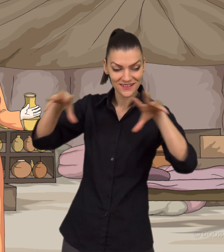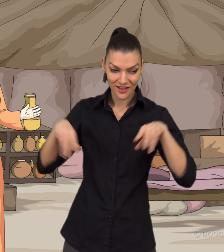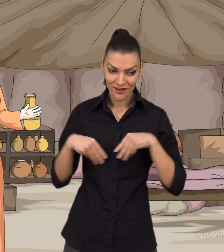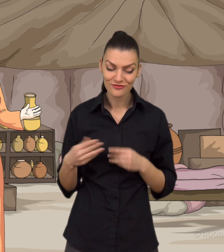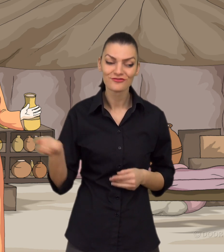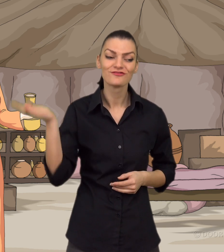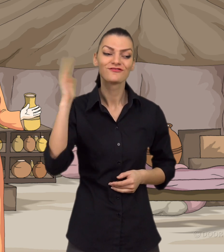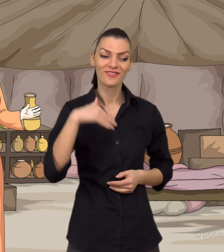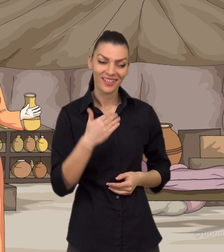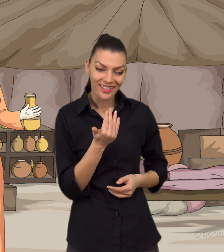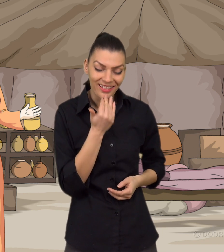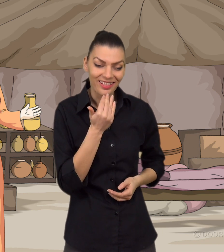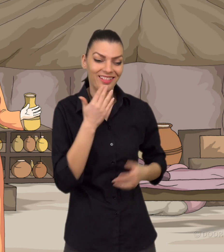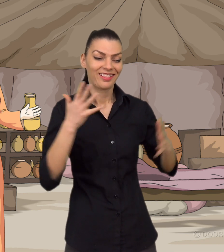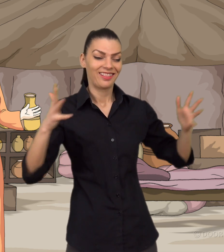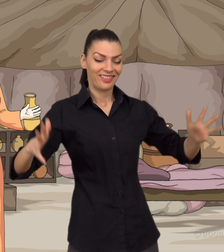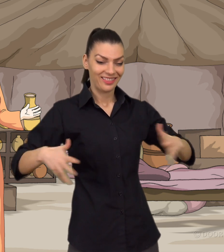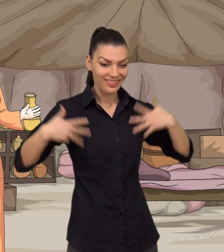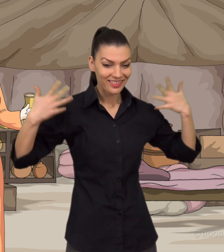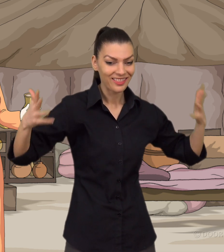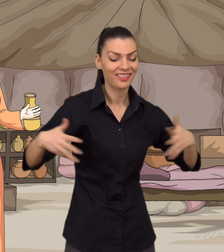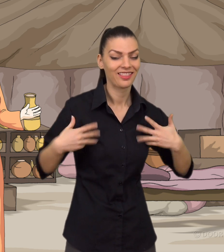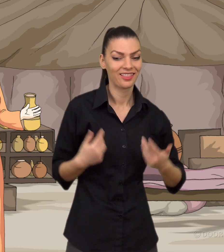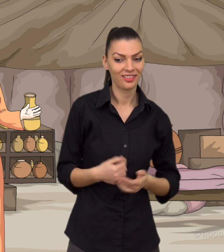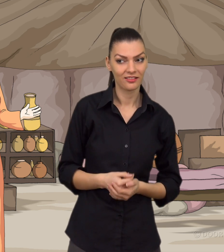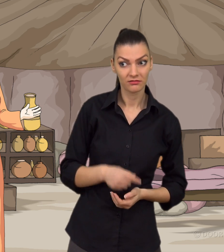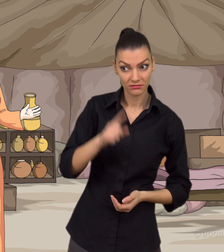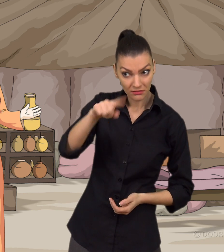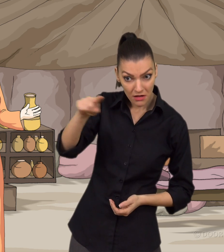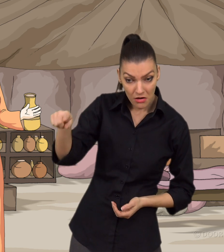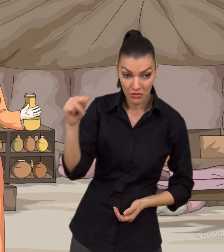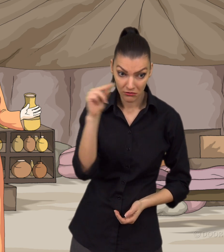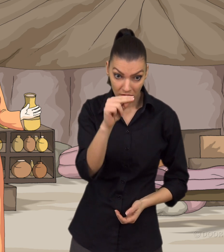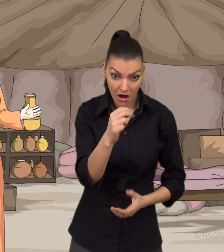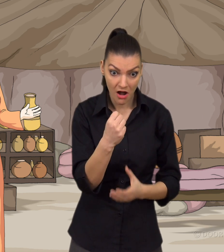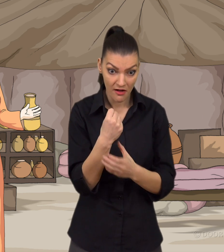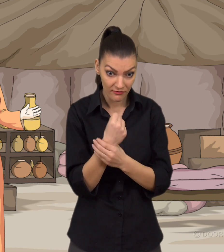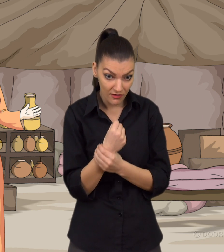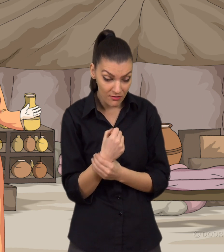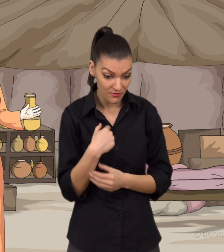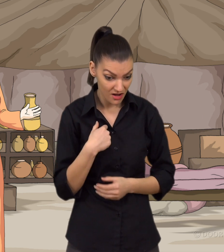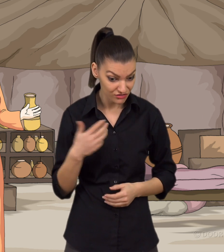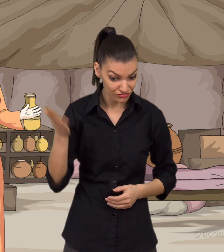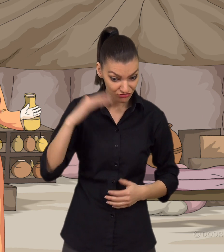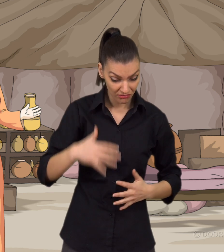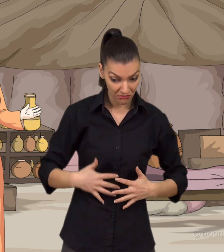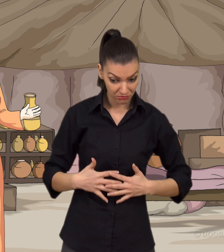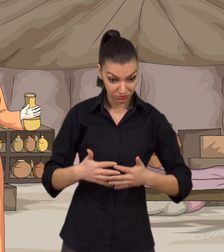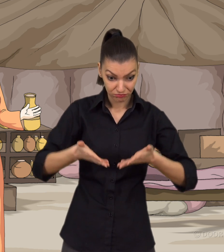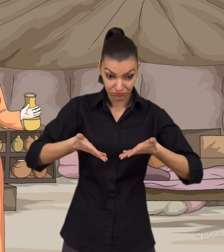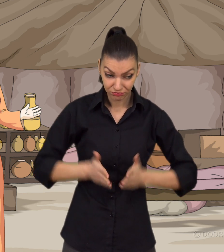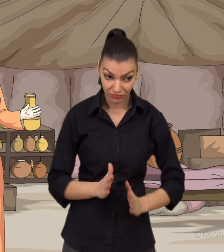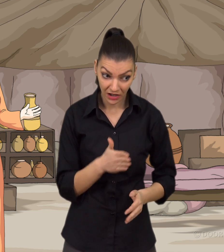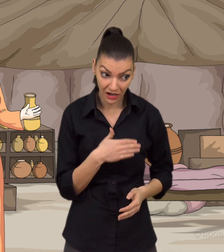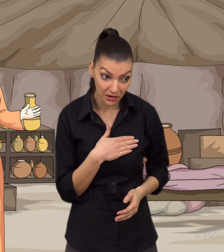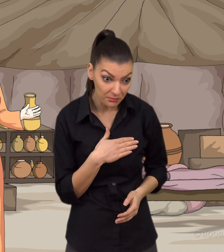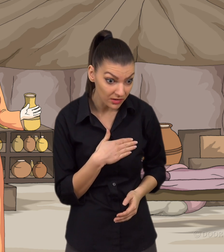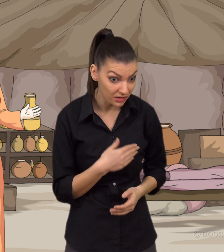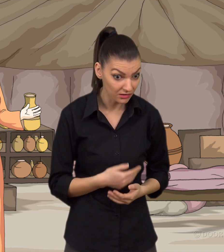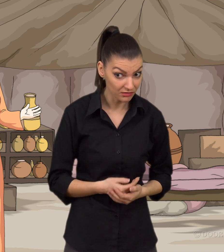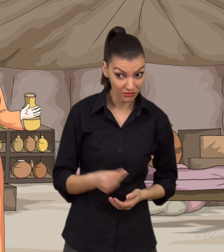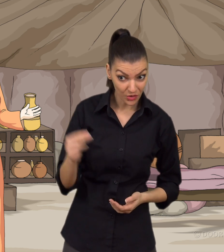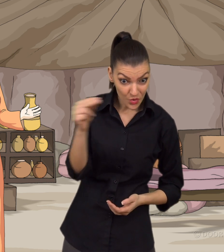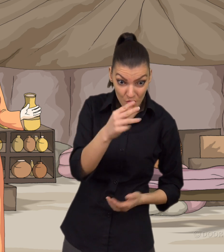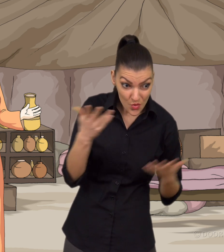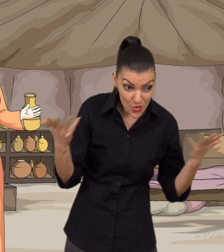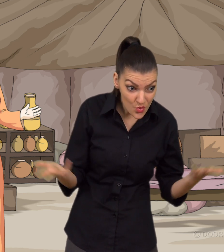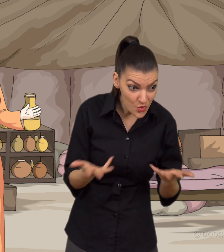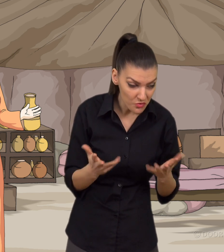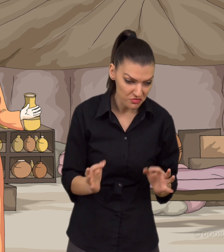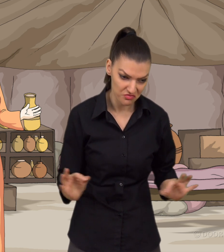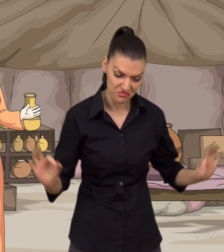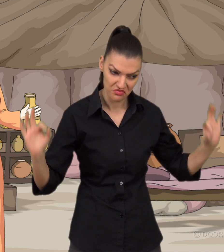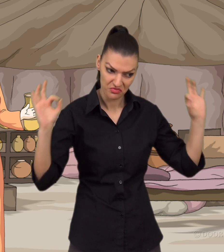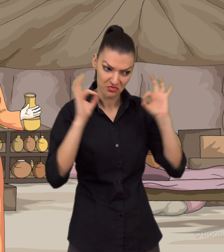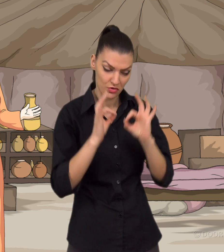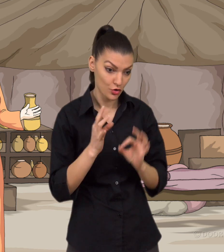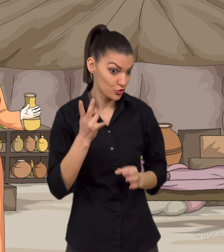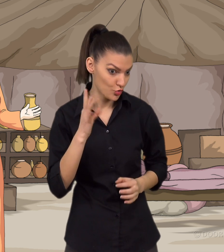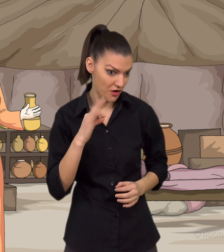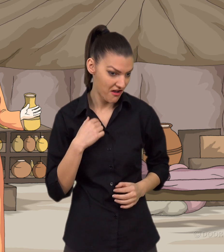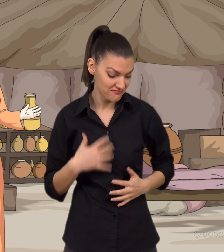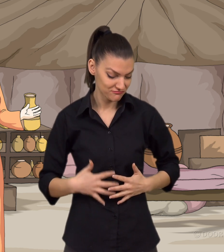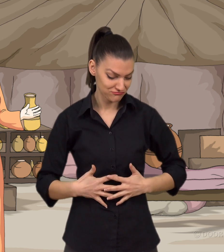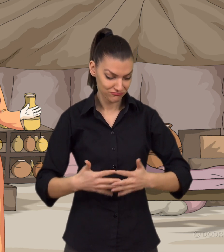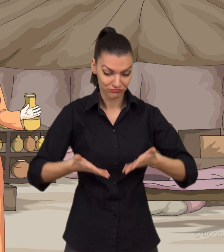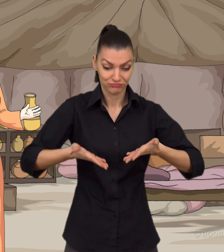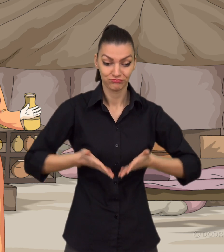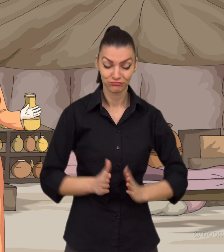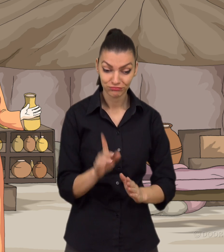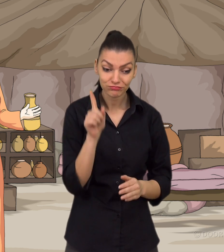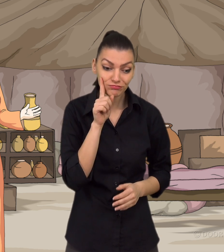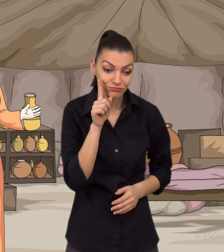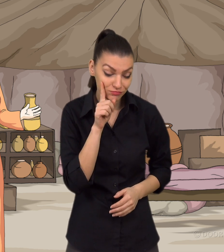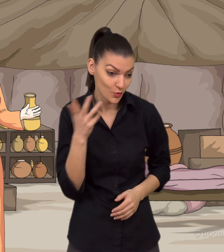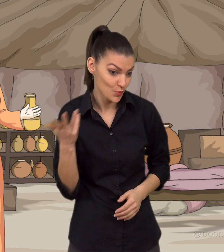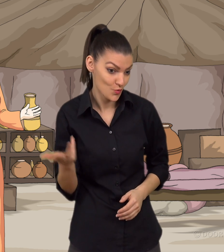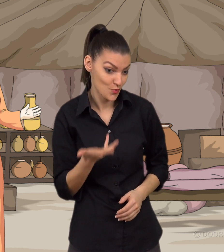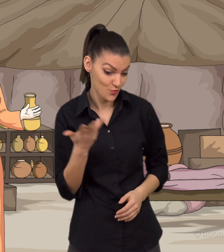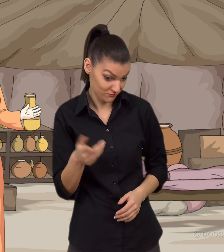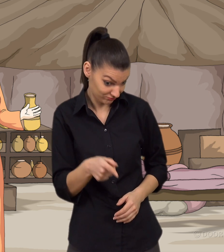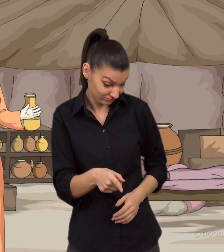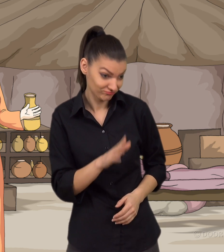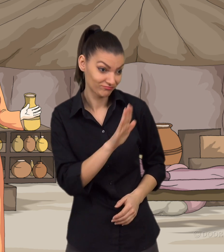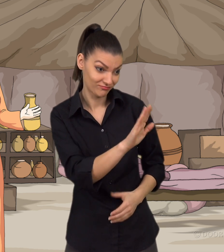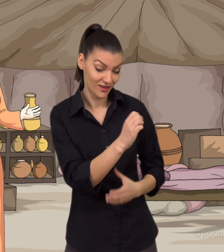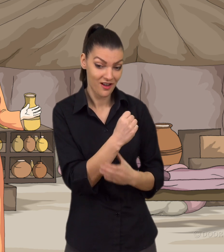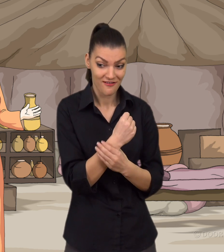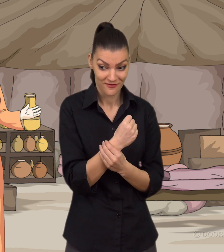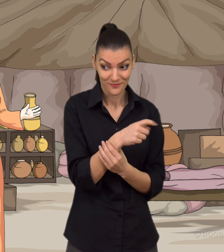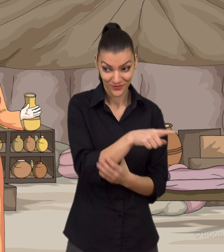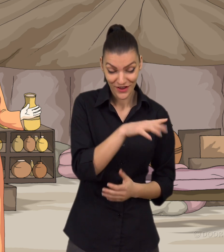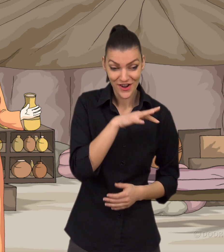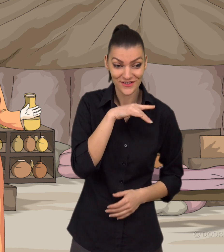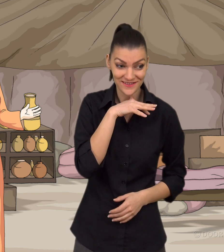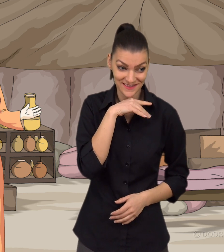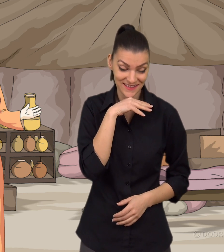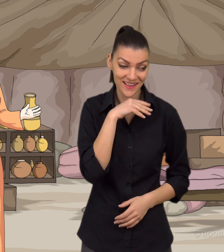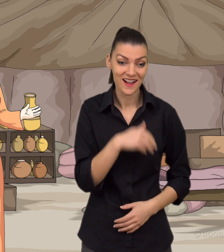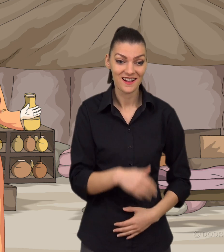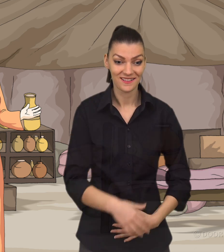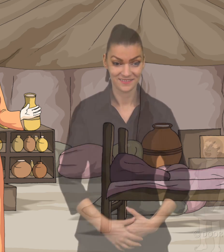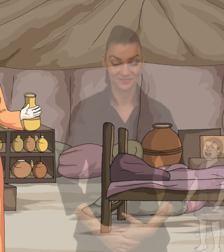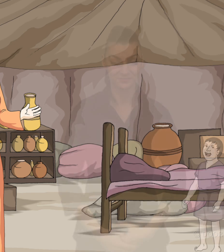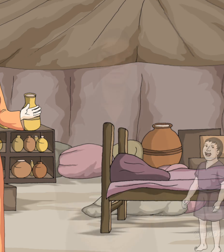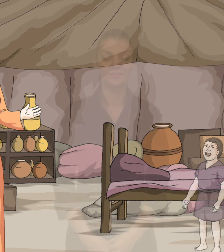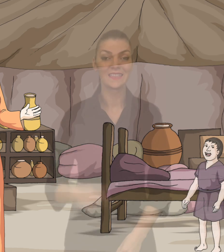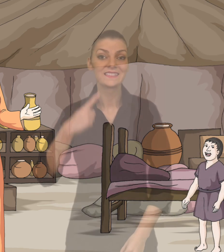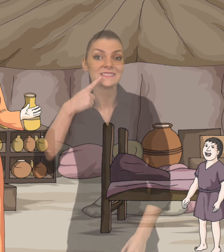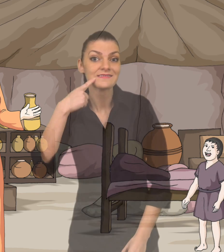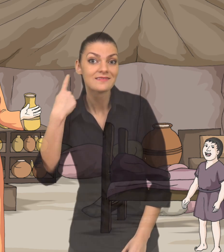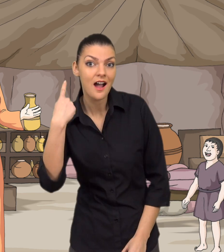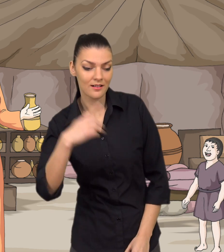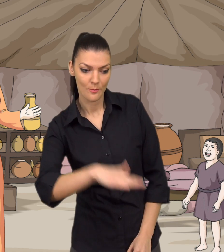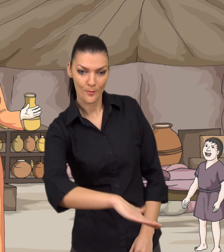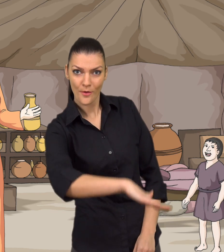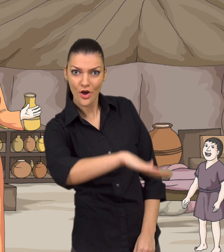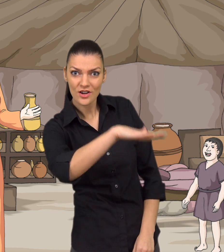She added, “Who would have told Abraham that Sarah would nurse children? Yet I have borne him a son in his old age.”